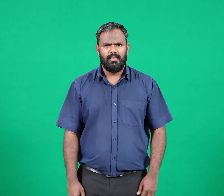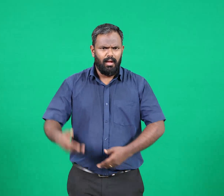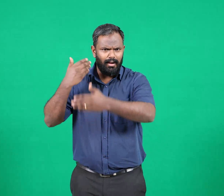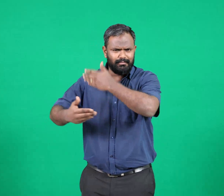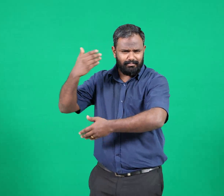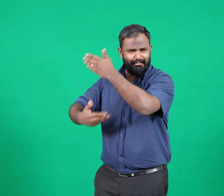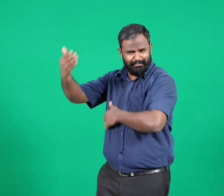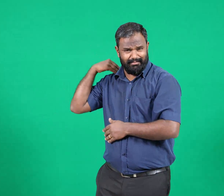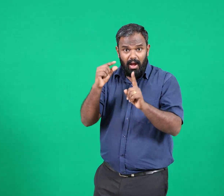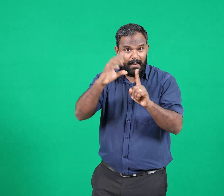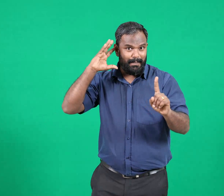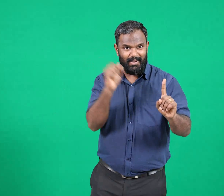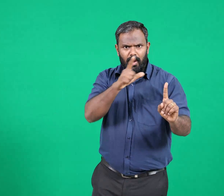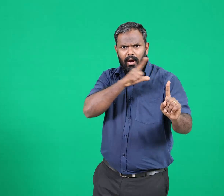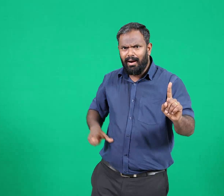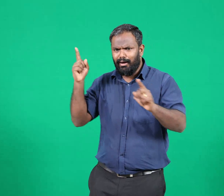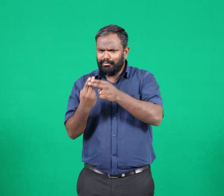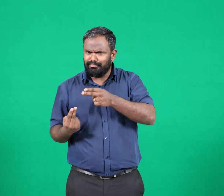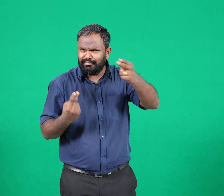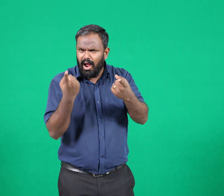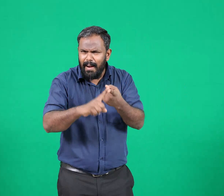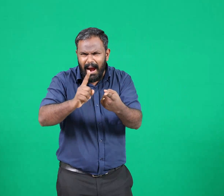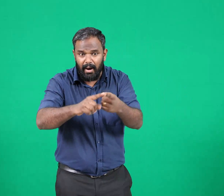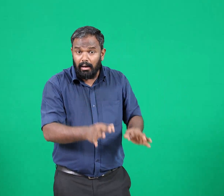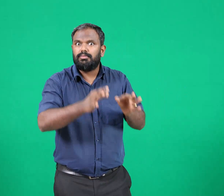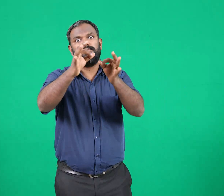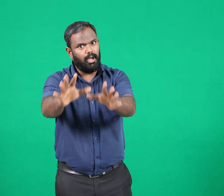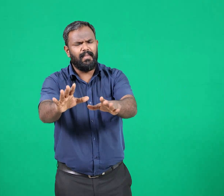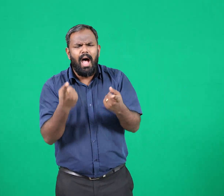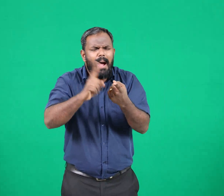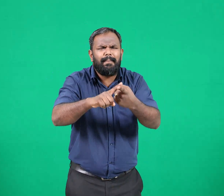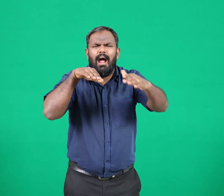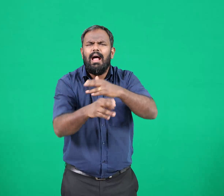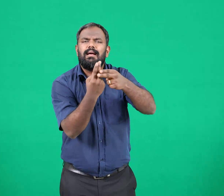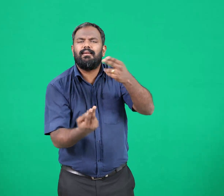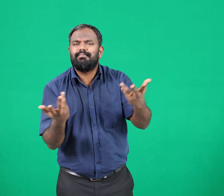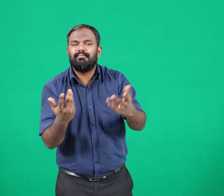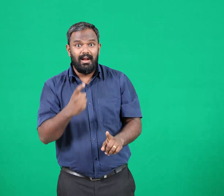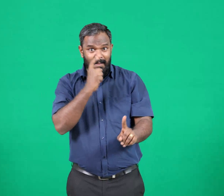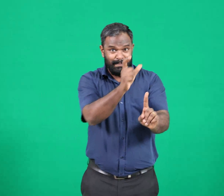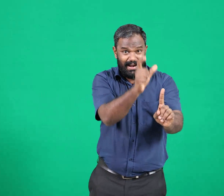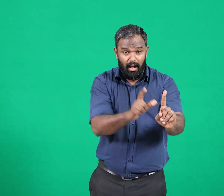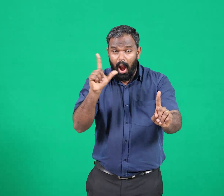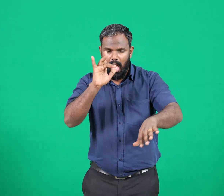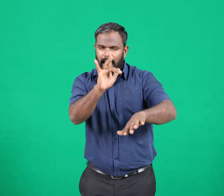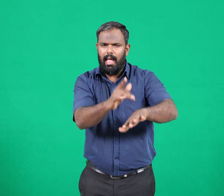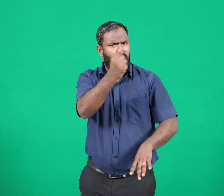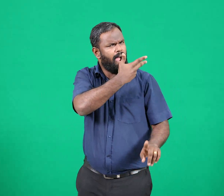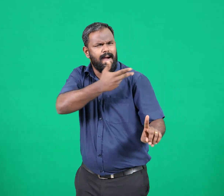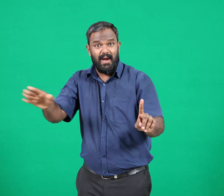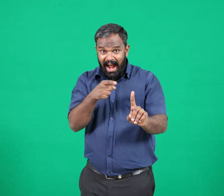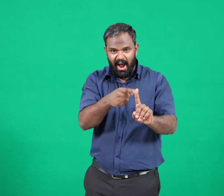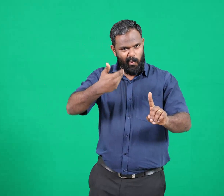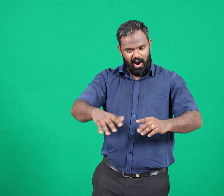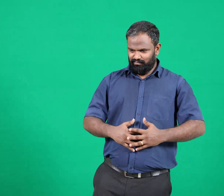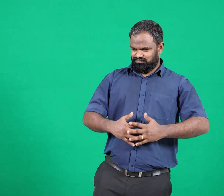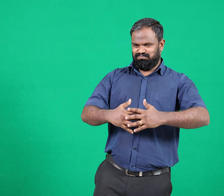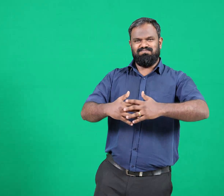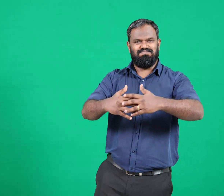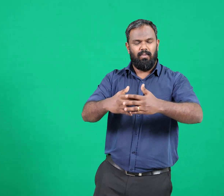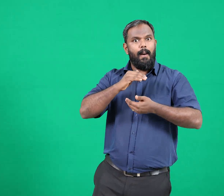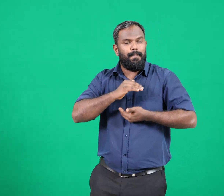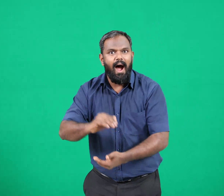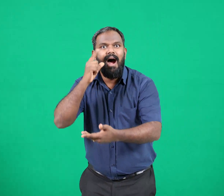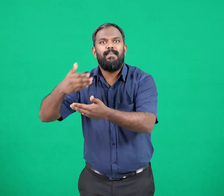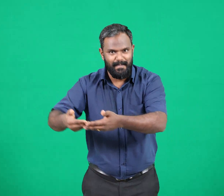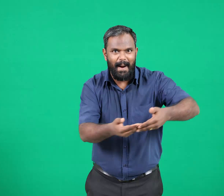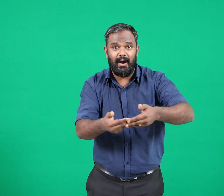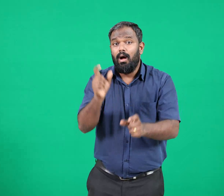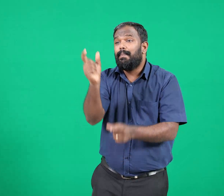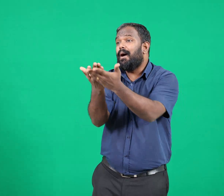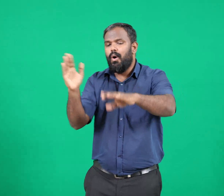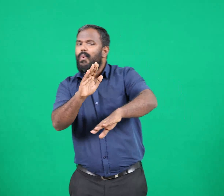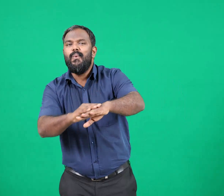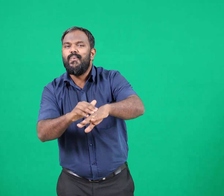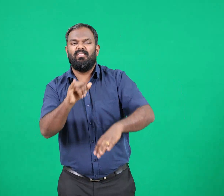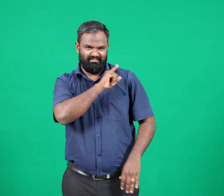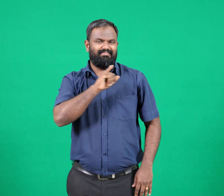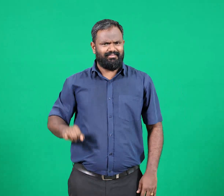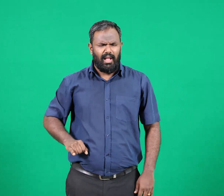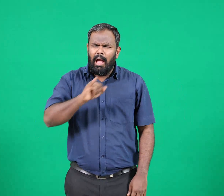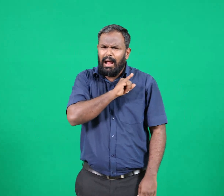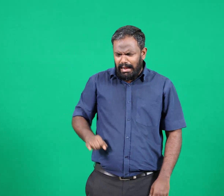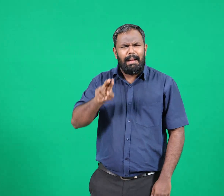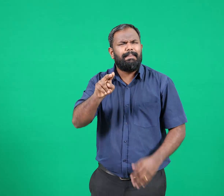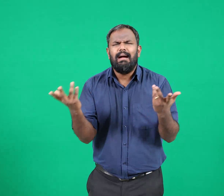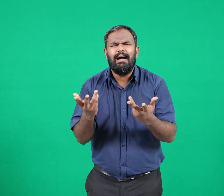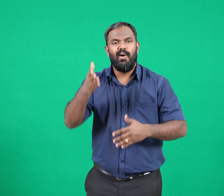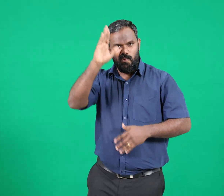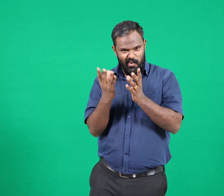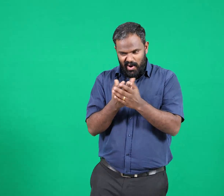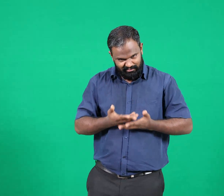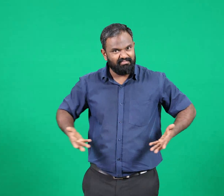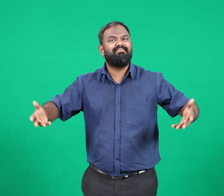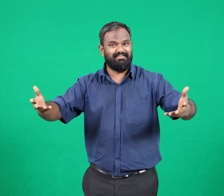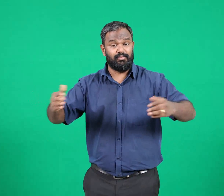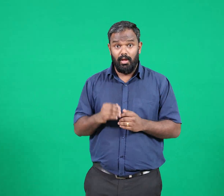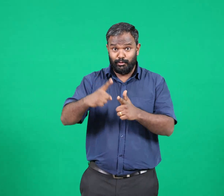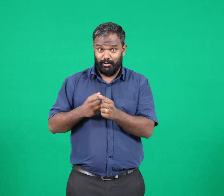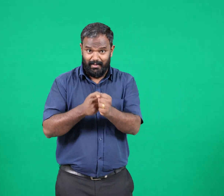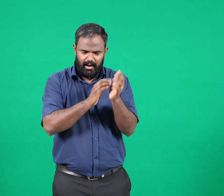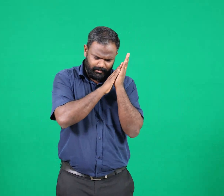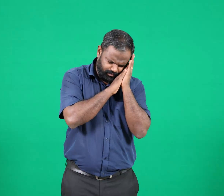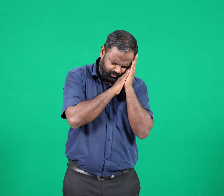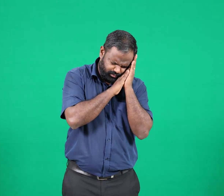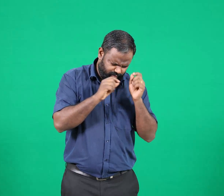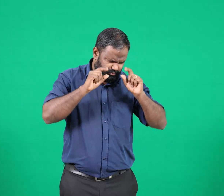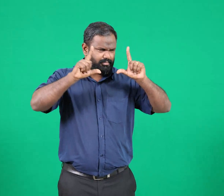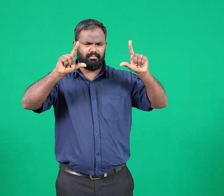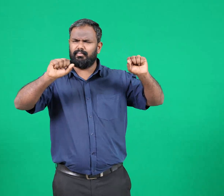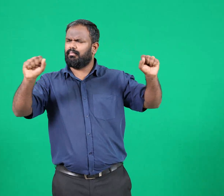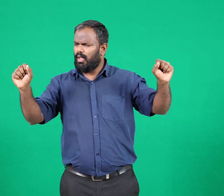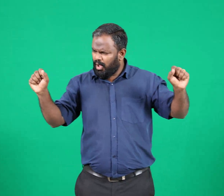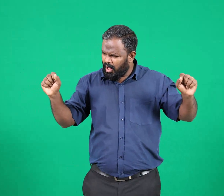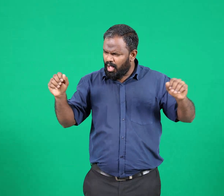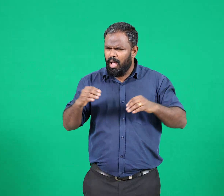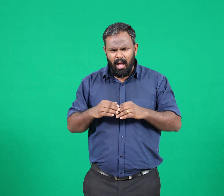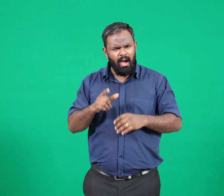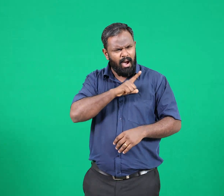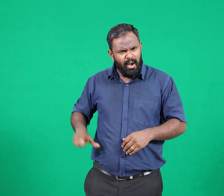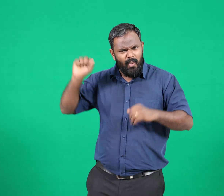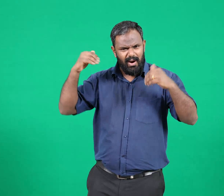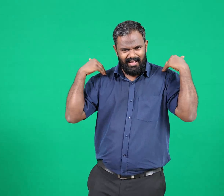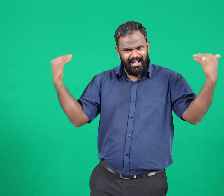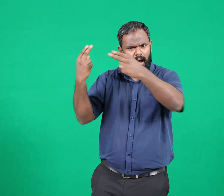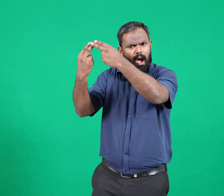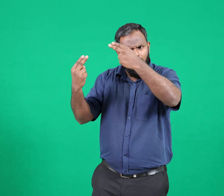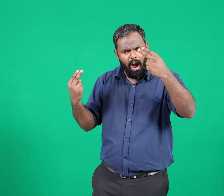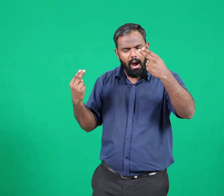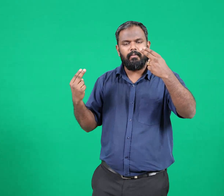All this took place to fulfill what the Lord had said through the prophet: "Behold, the virgin will be with child and will give birth to a son, and they will call Him Immanuel" (which means, "God with us").